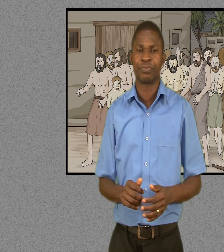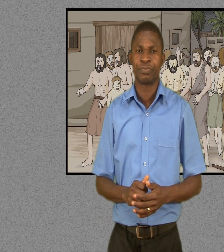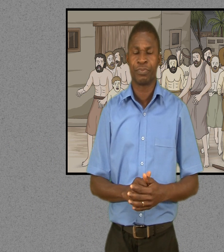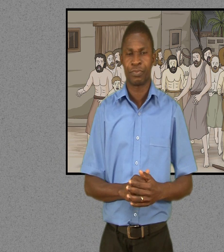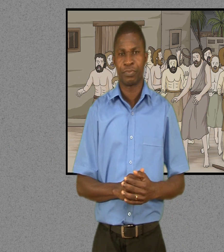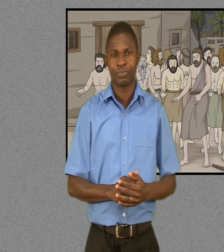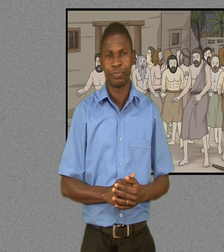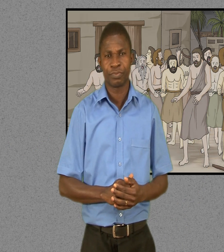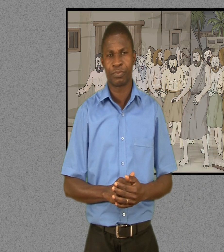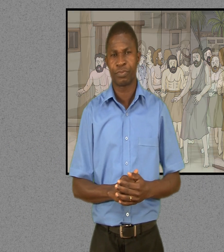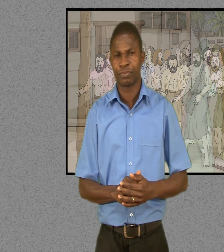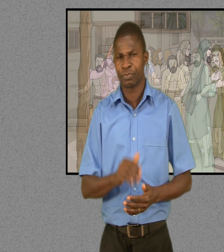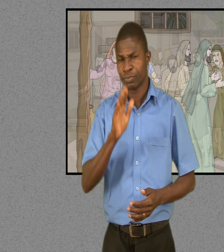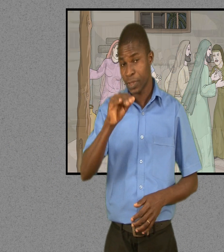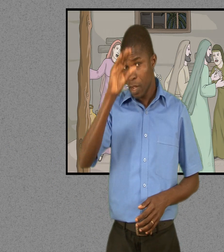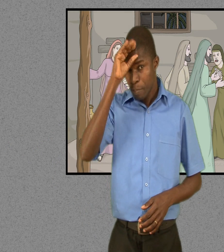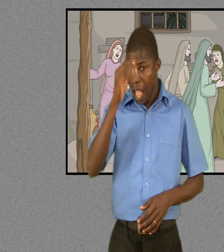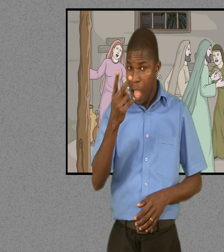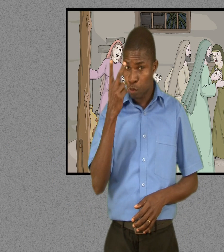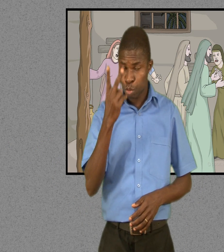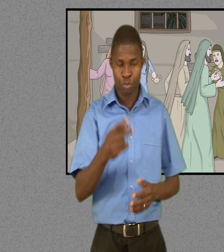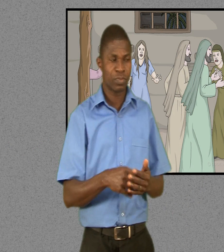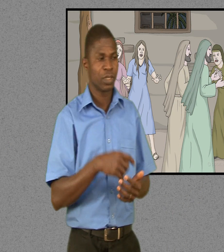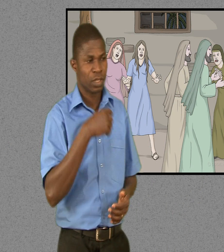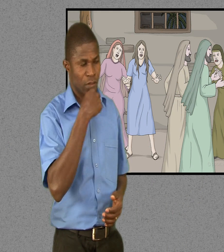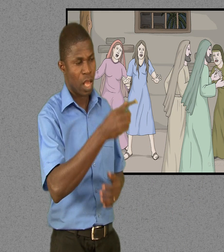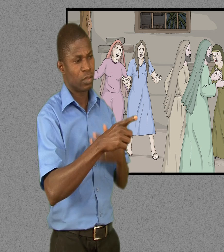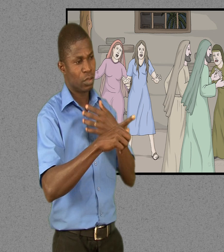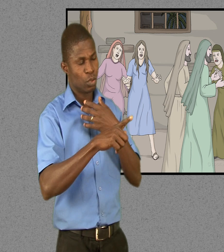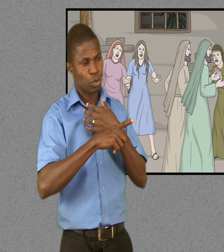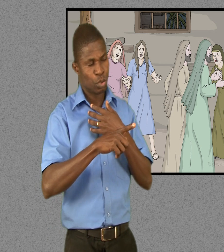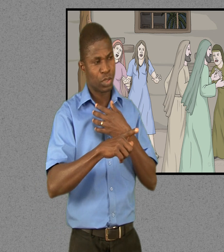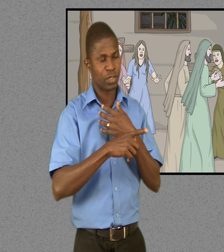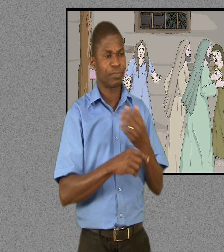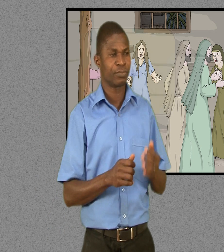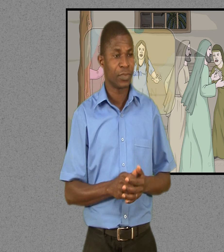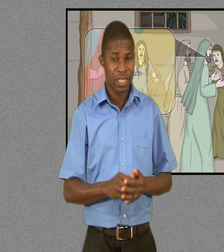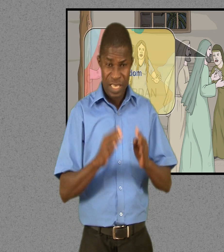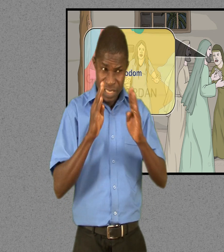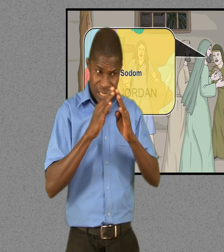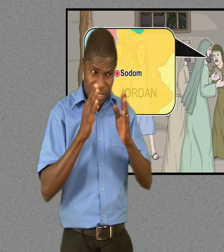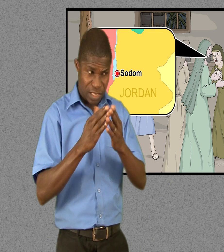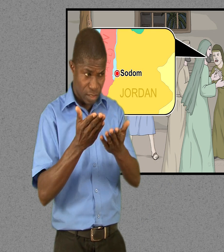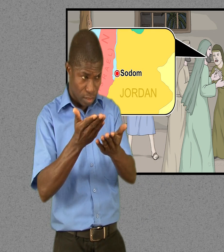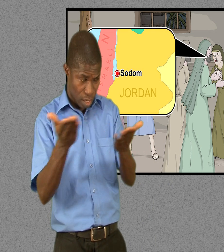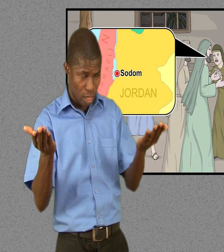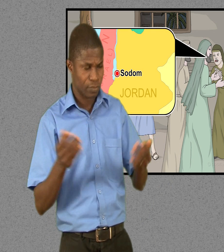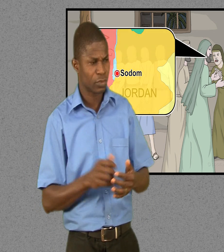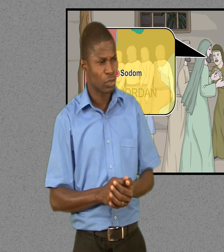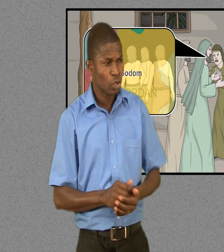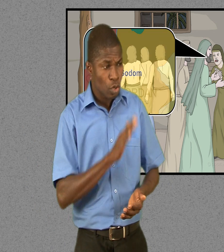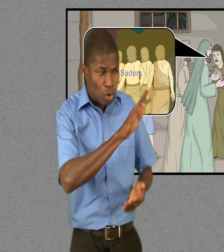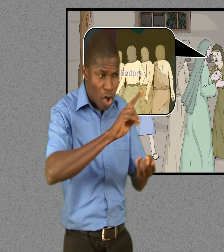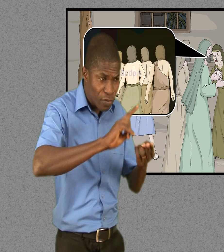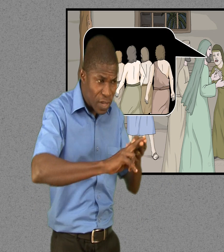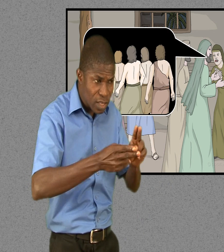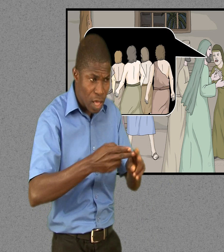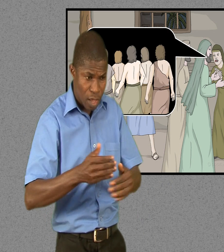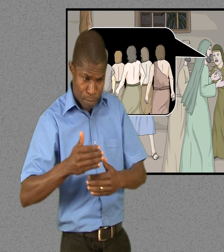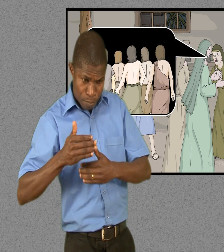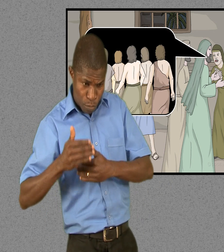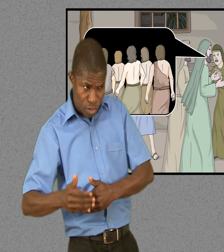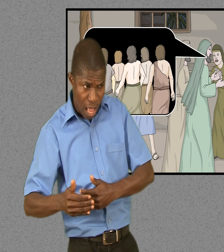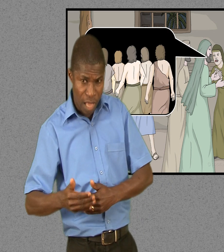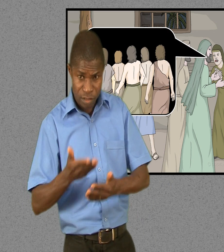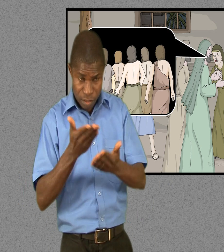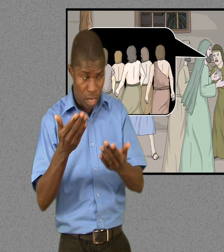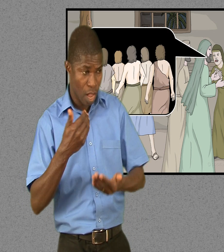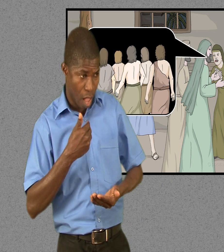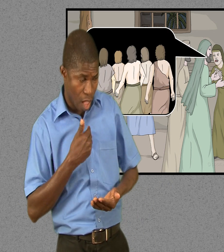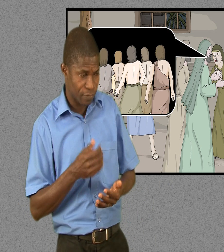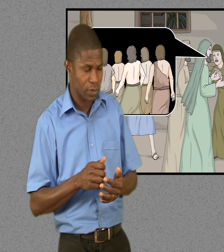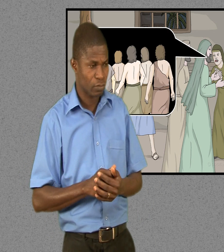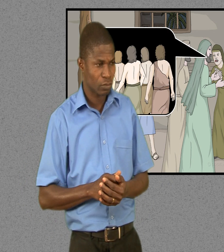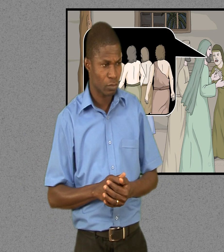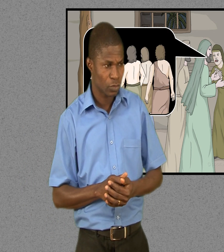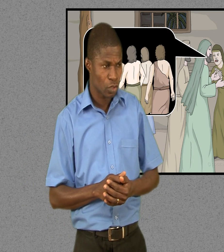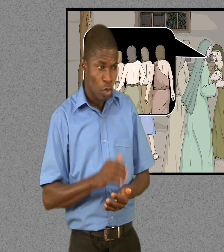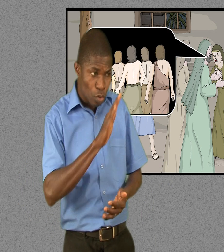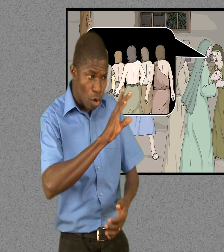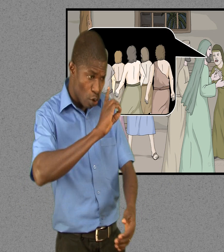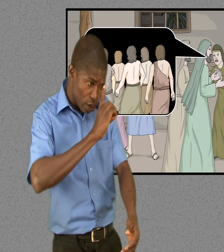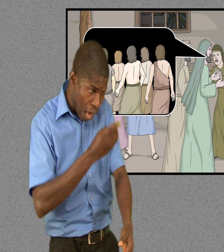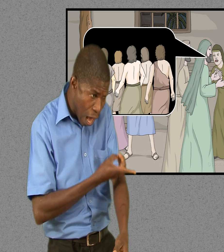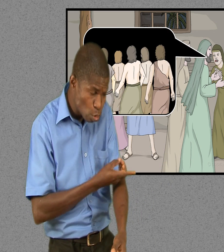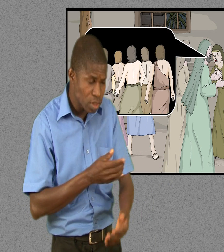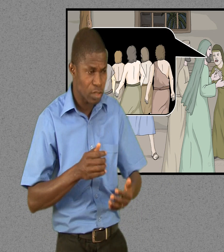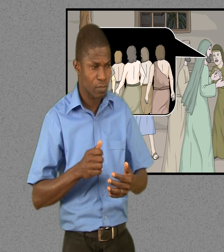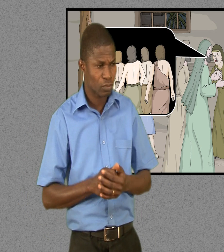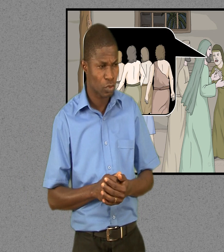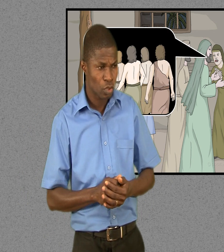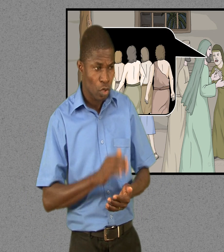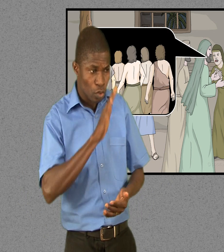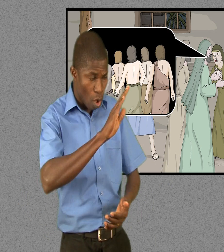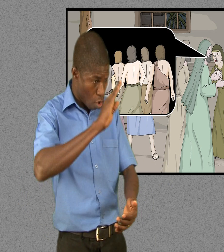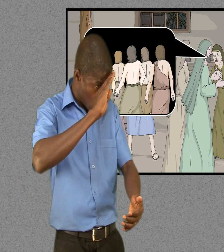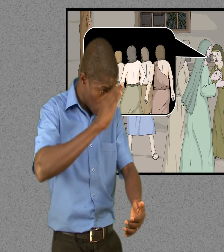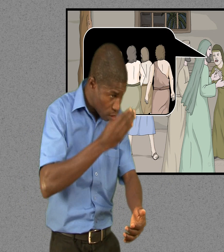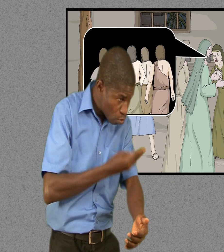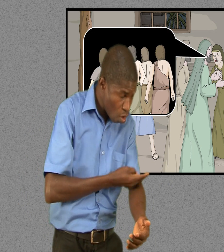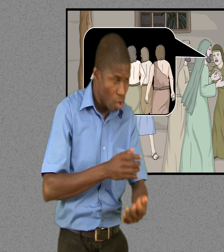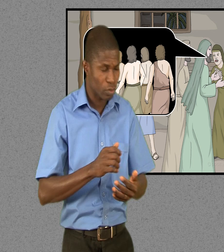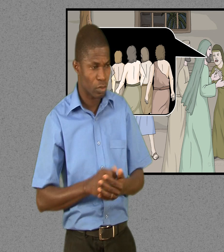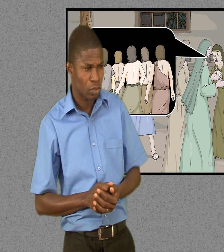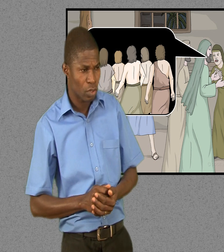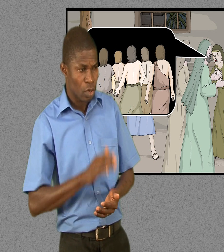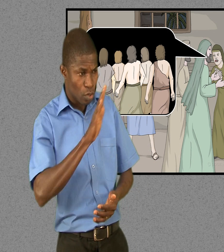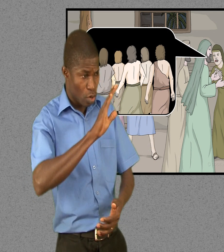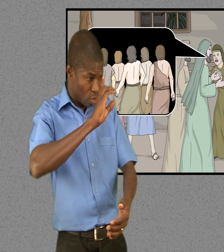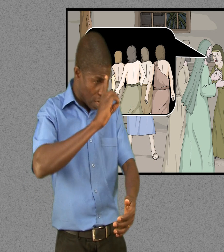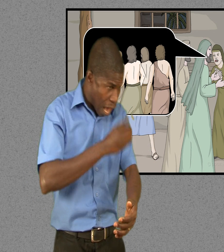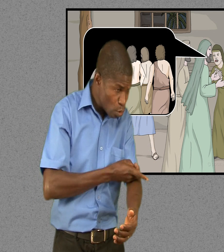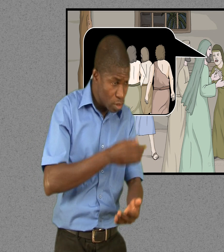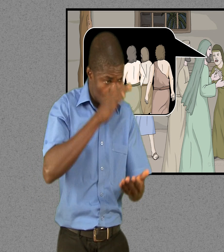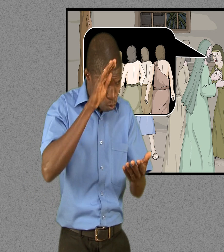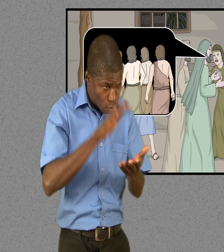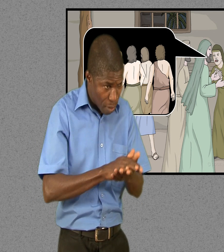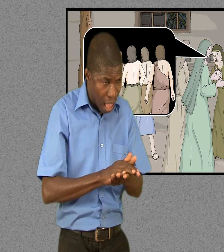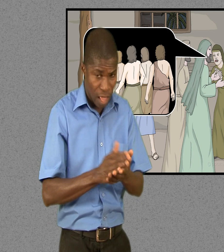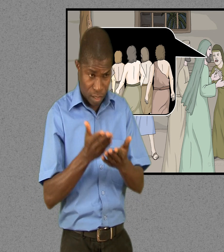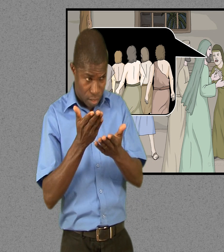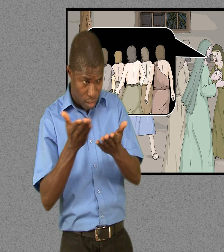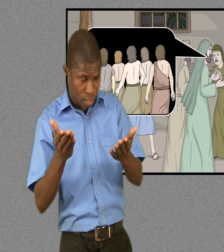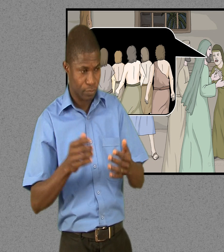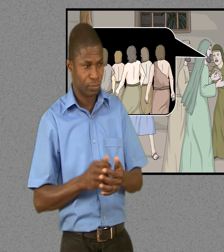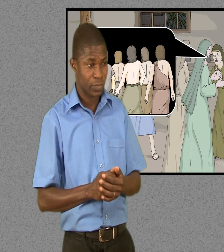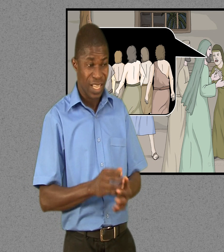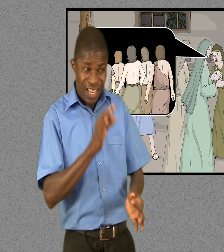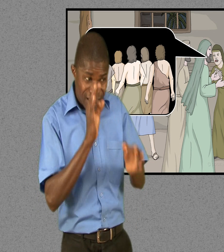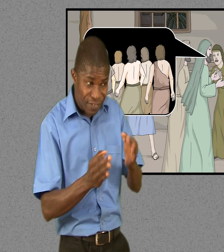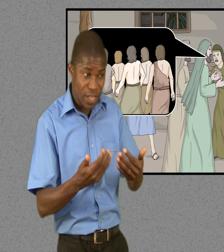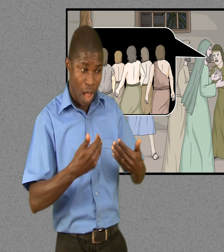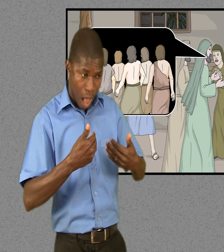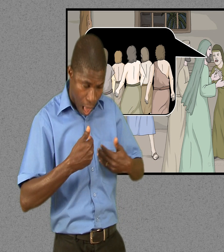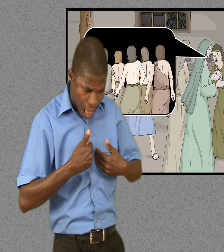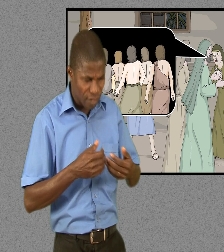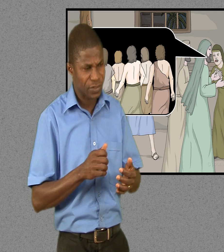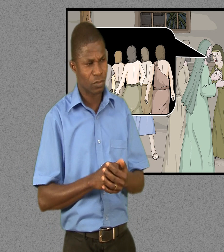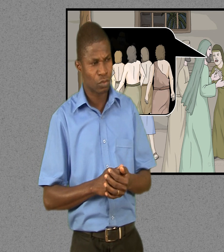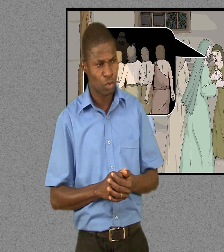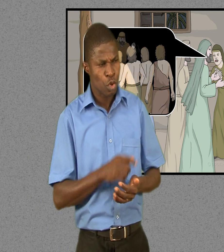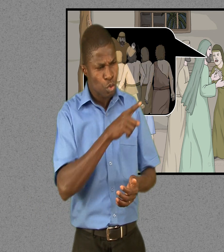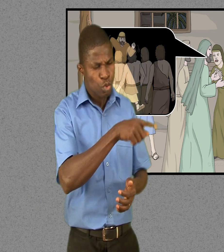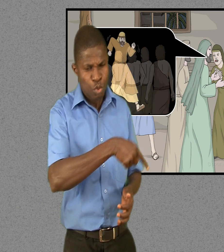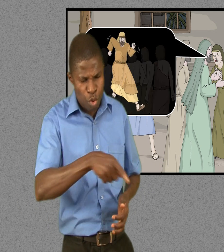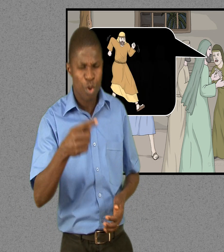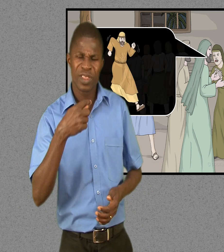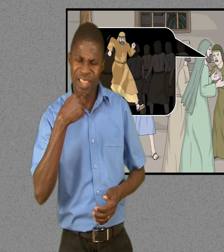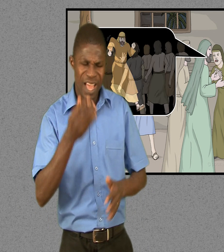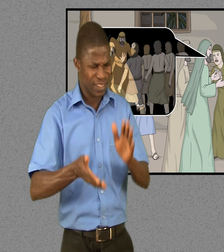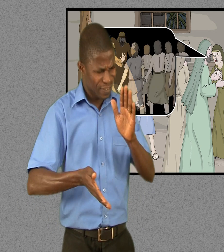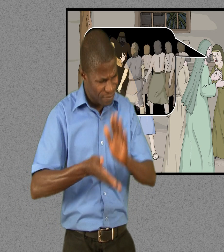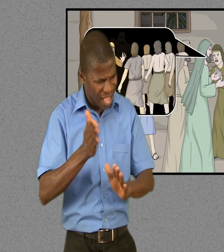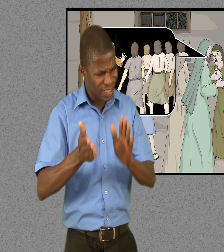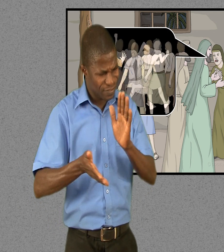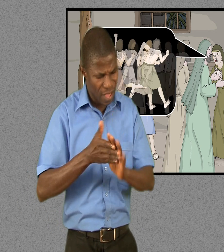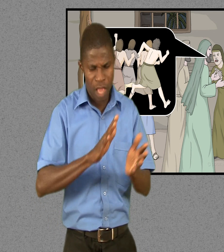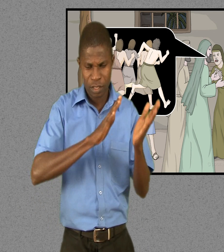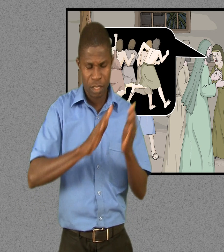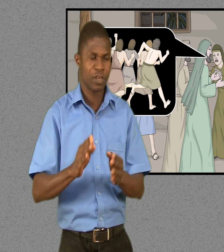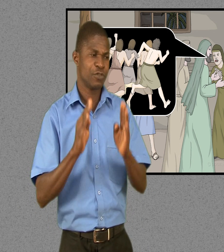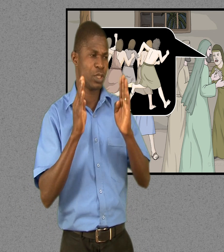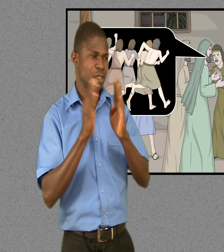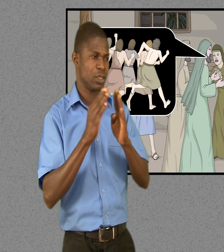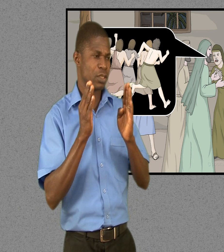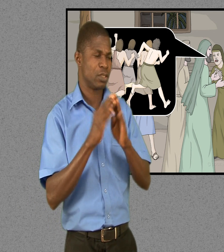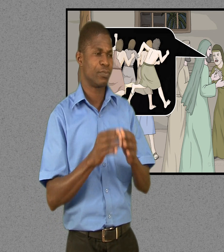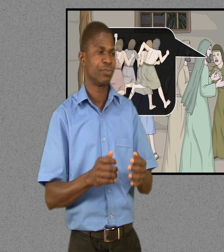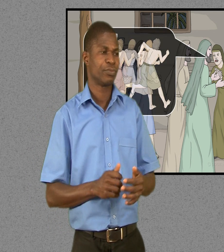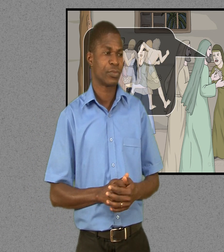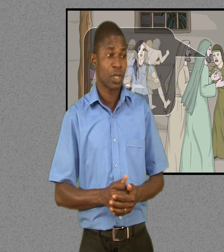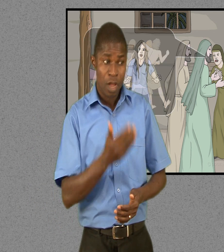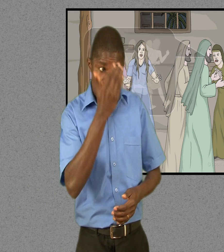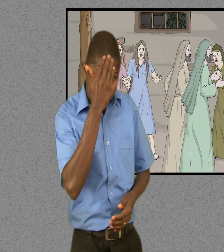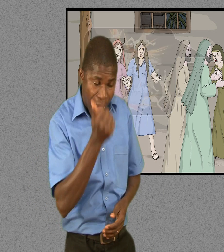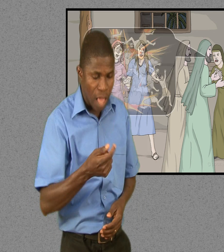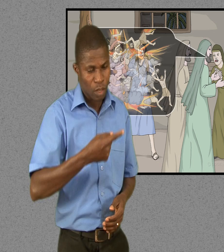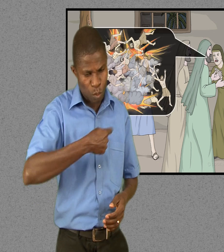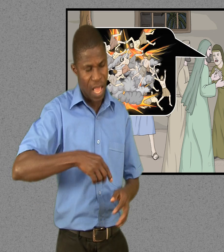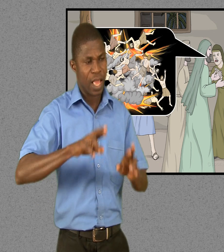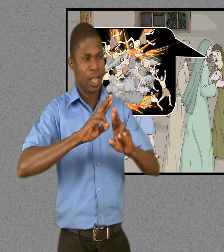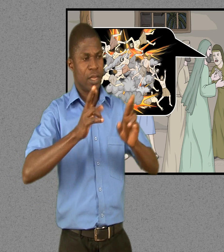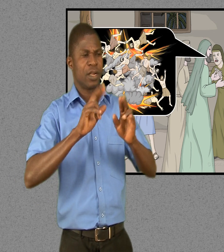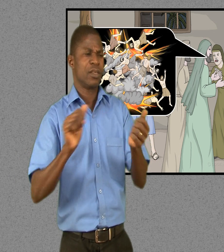Then the two men said to Lot, “Do you have anyone else here—a son-in-law, your sons or daughters, or anyone else in the city who belongs to you?